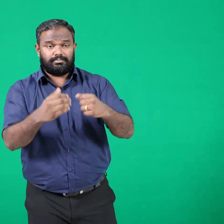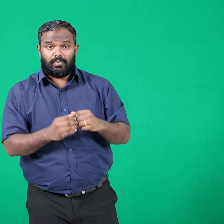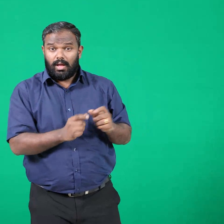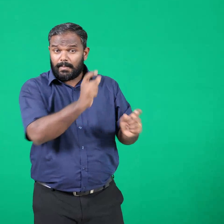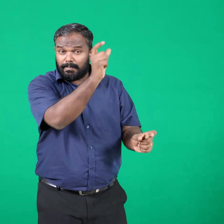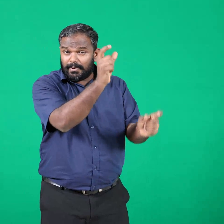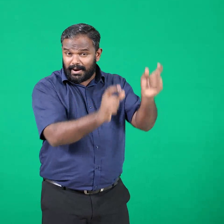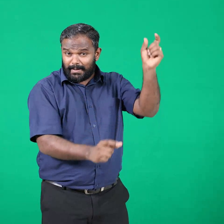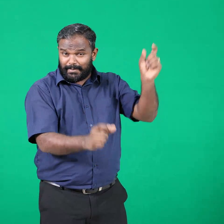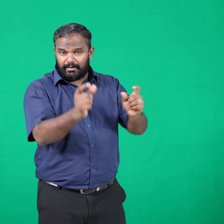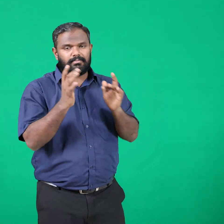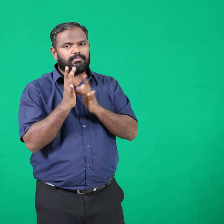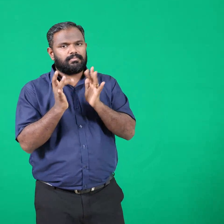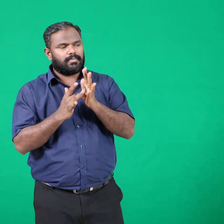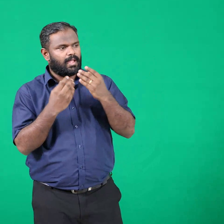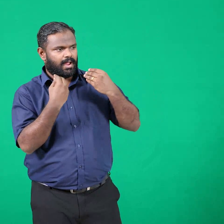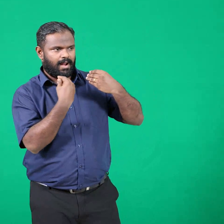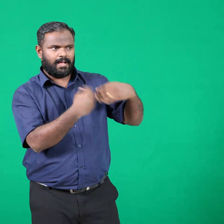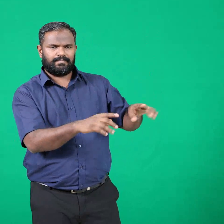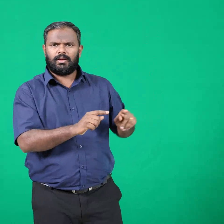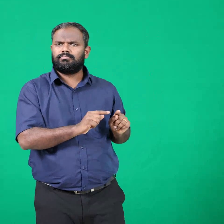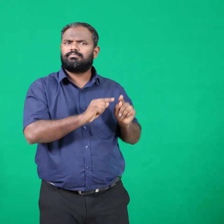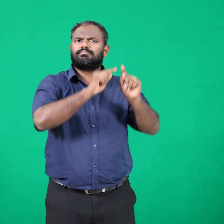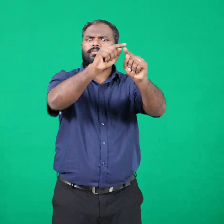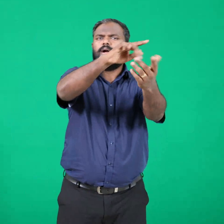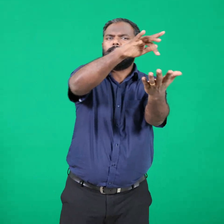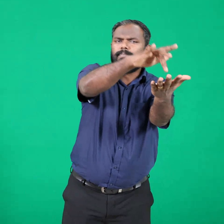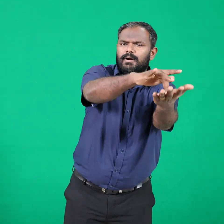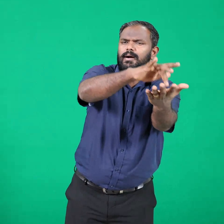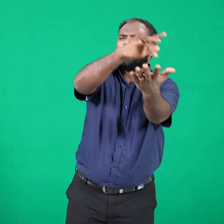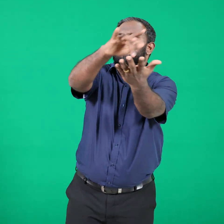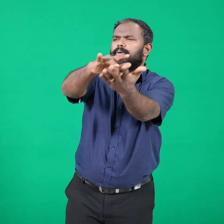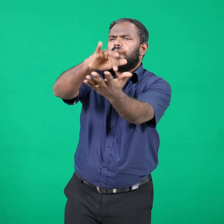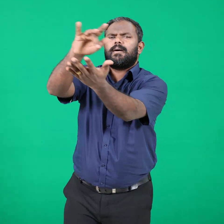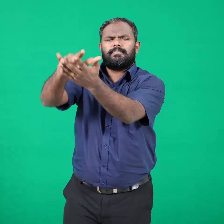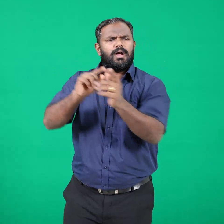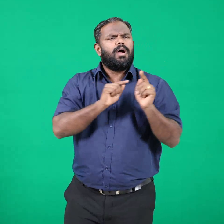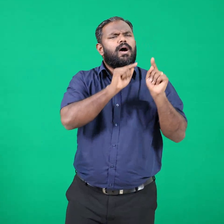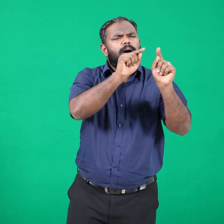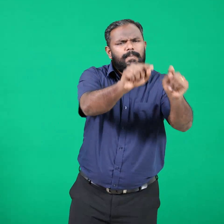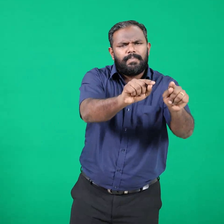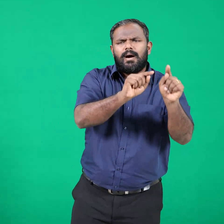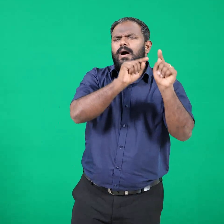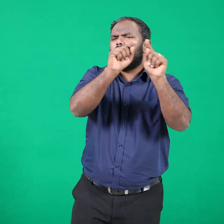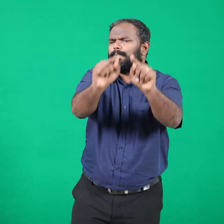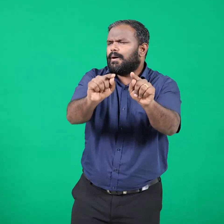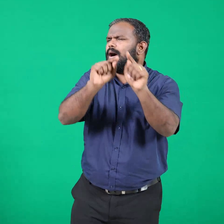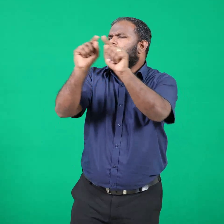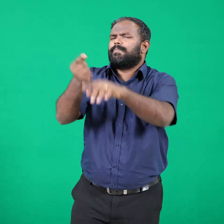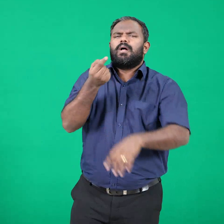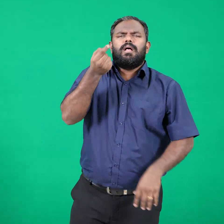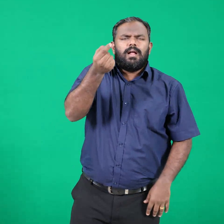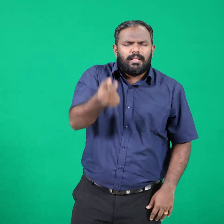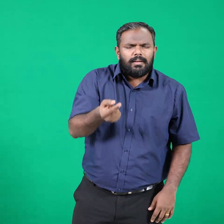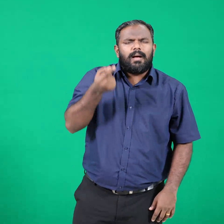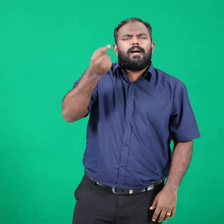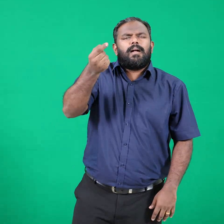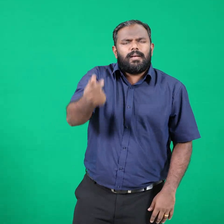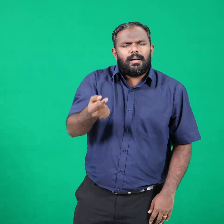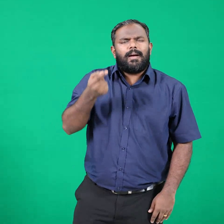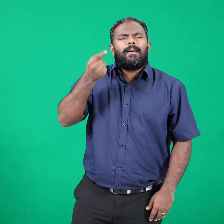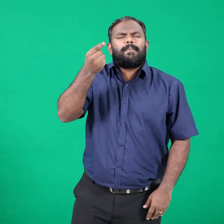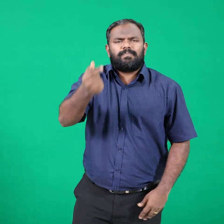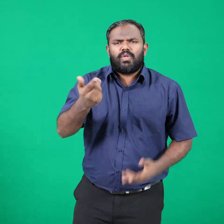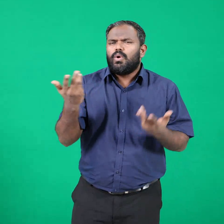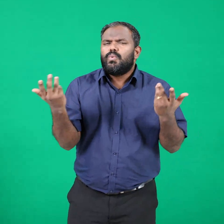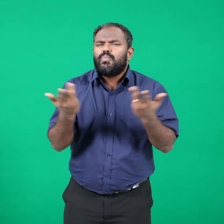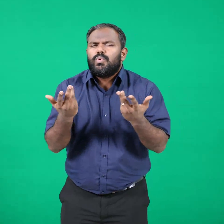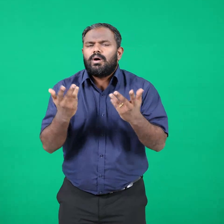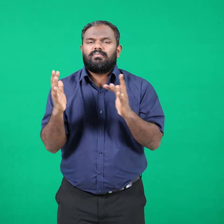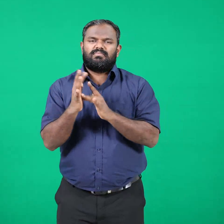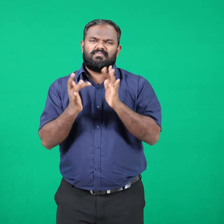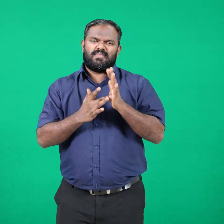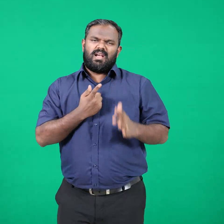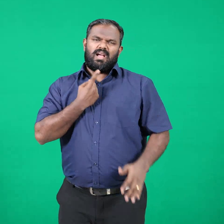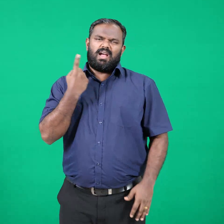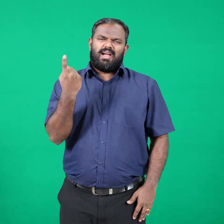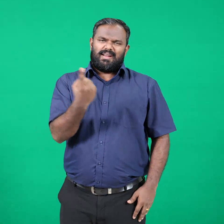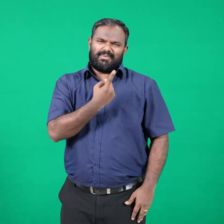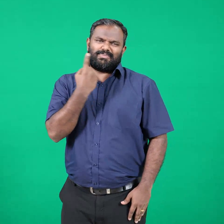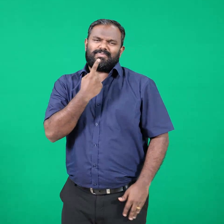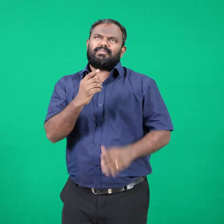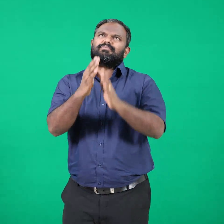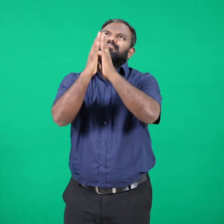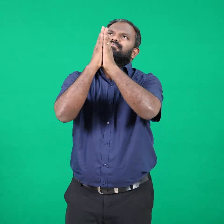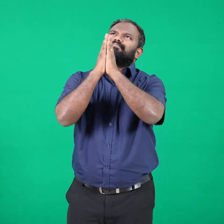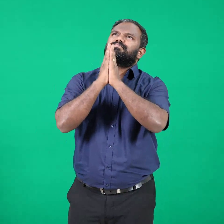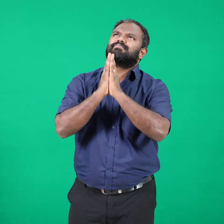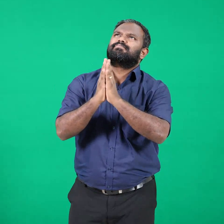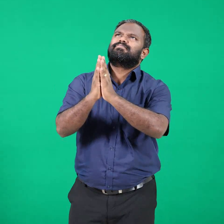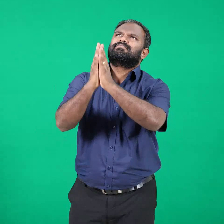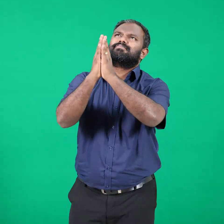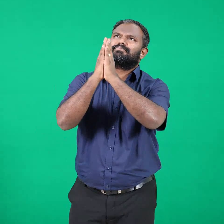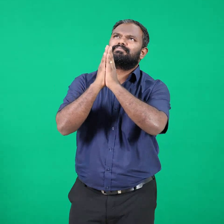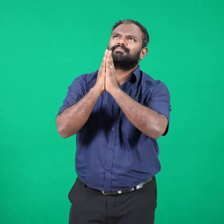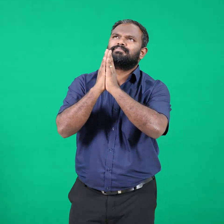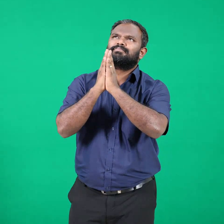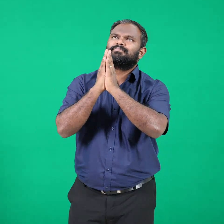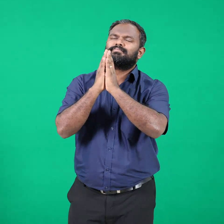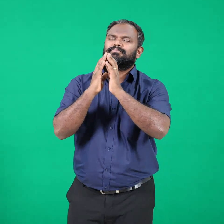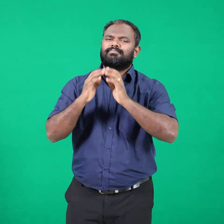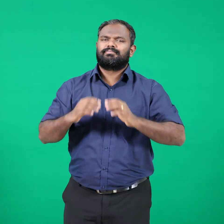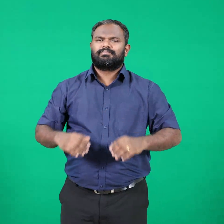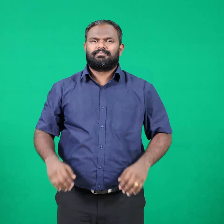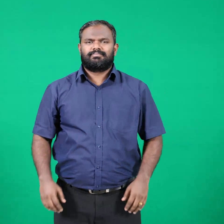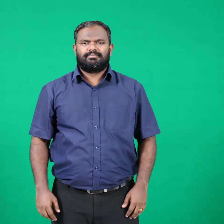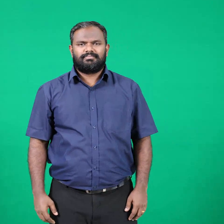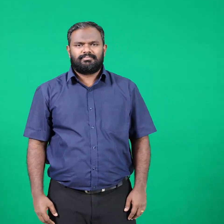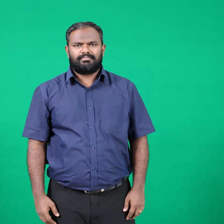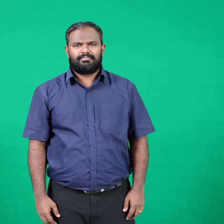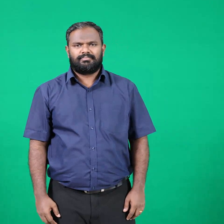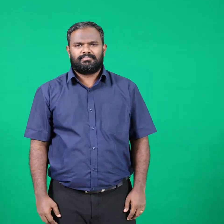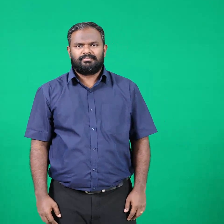Yet He frequently withdrew to the wilderness to pray.